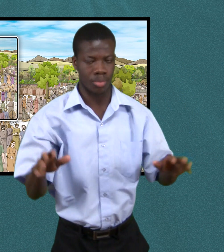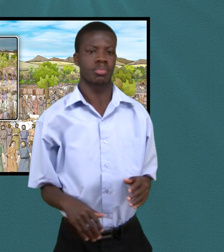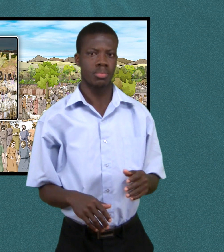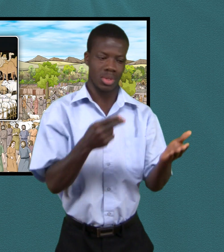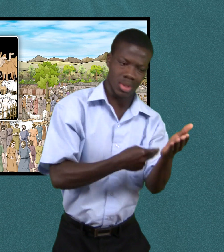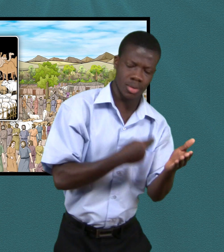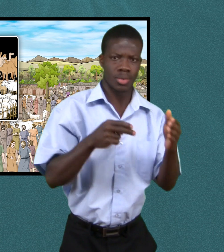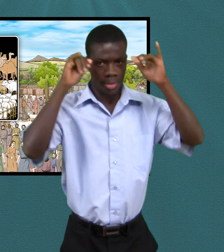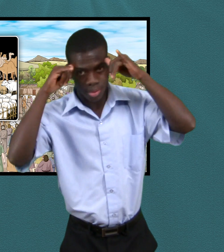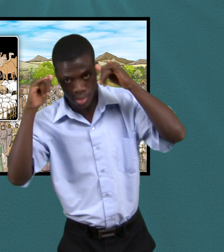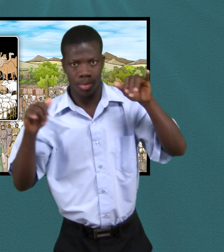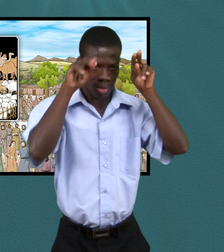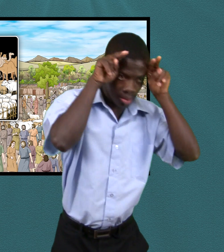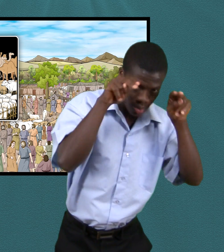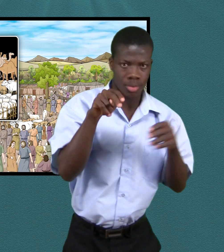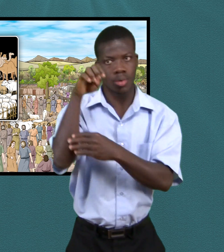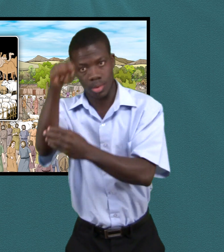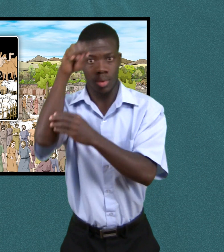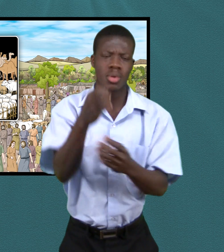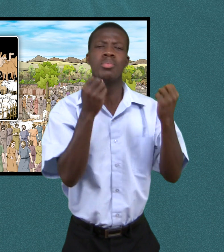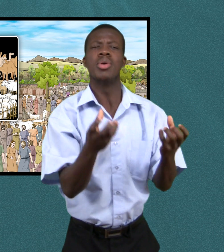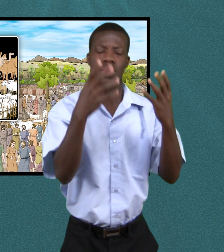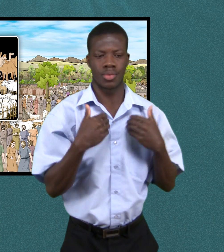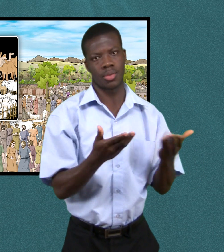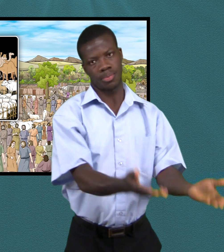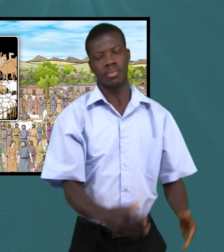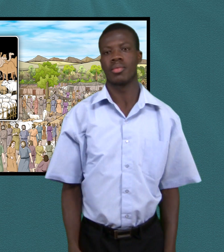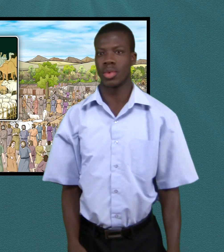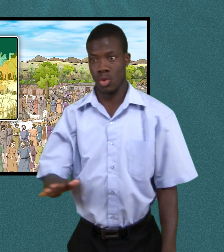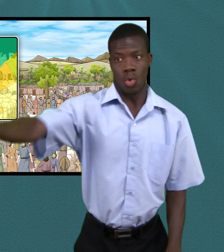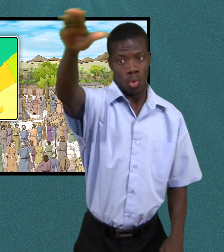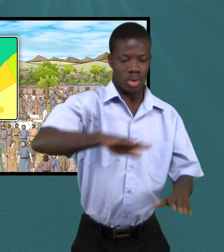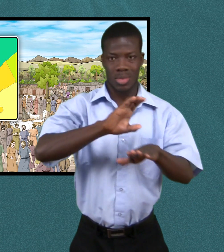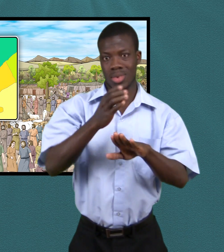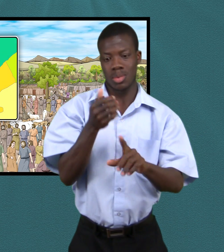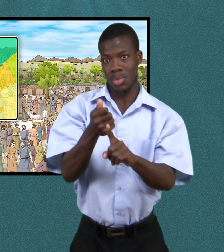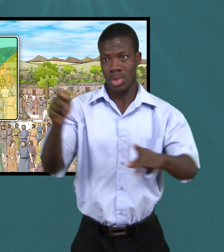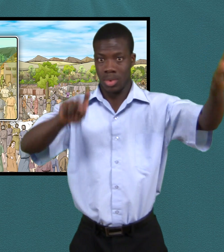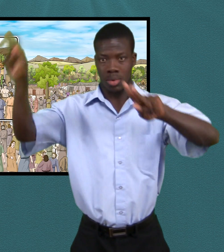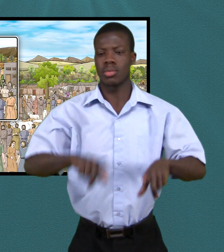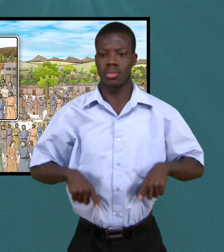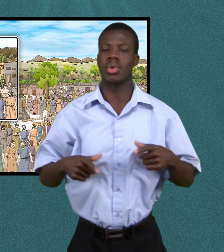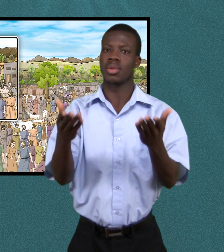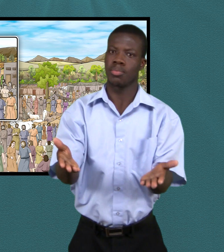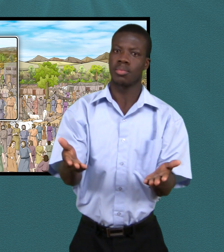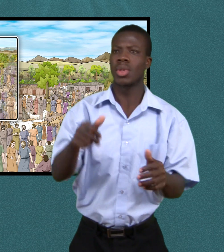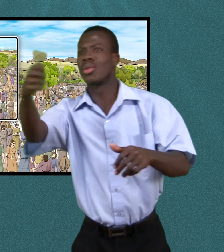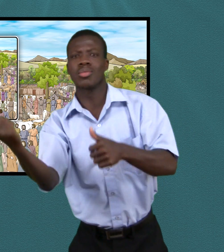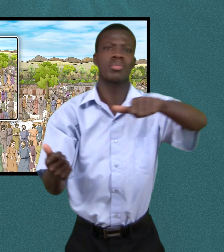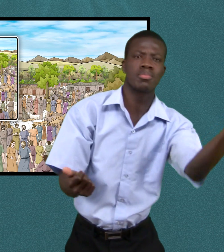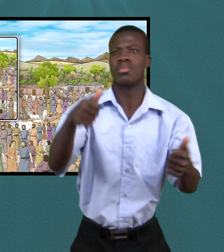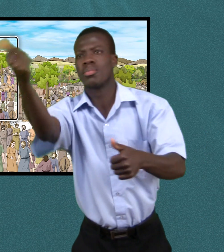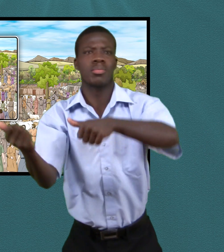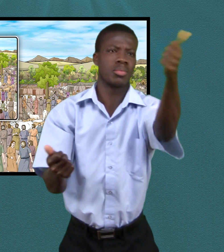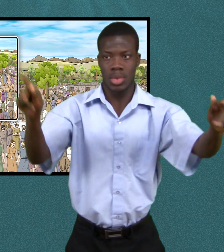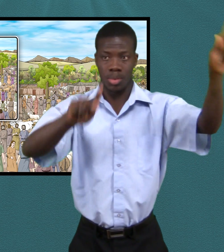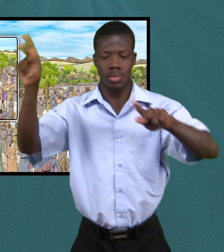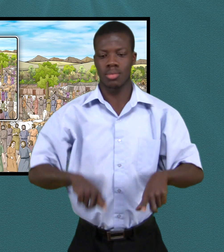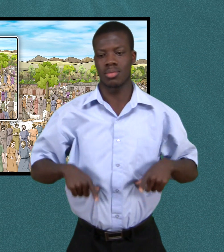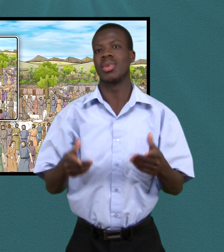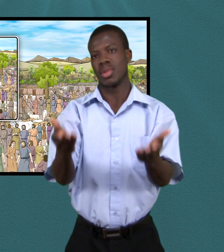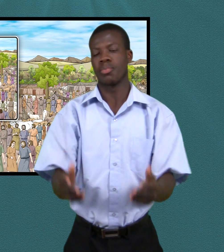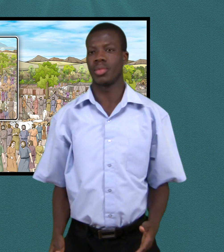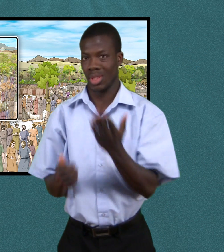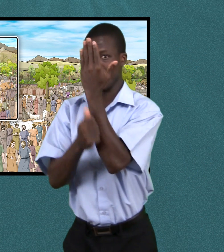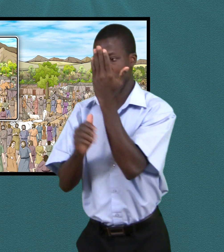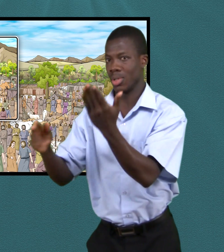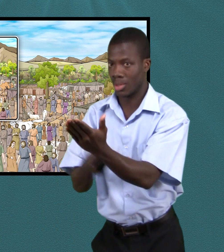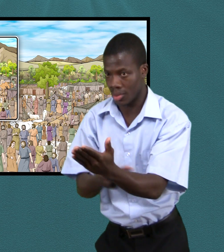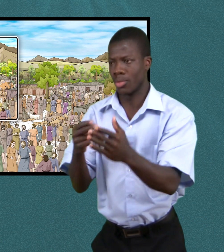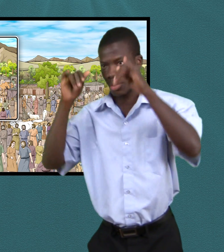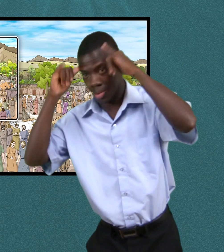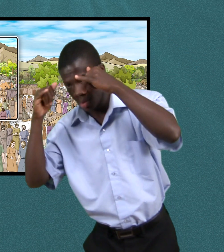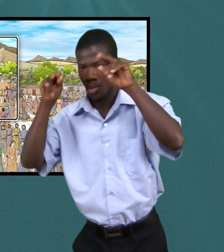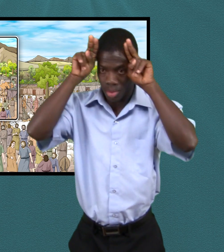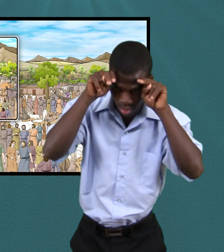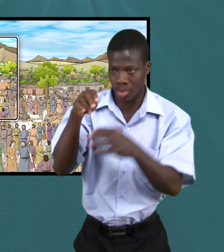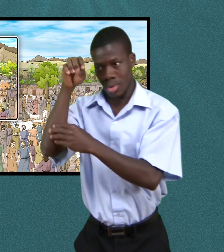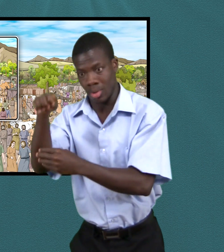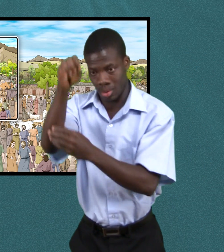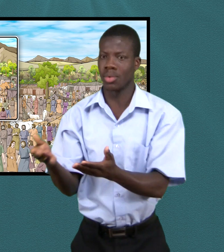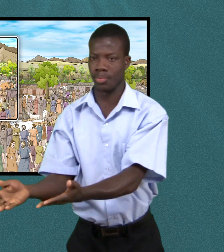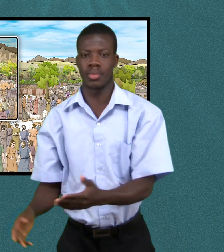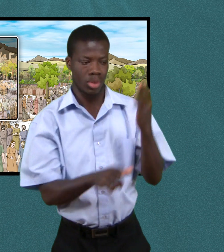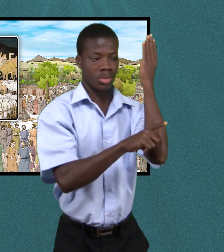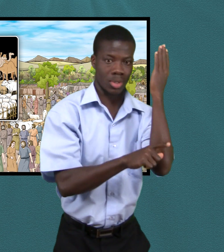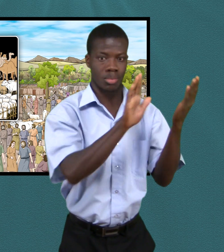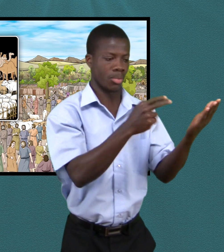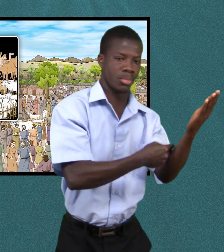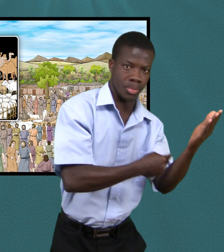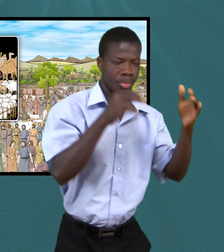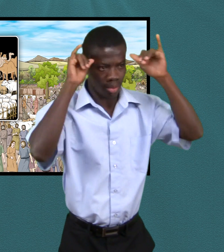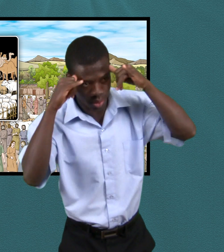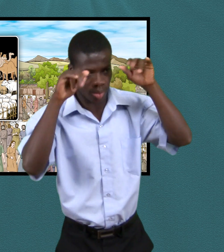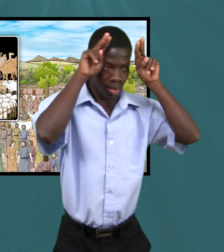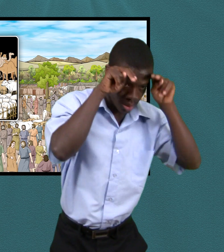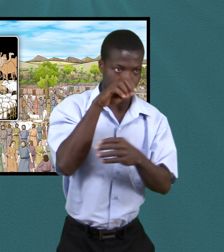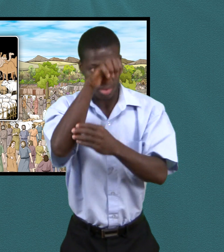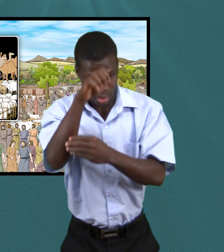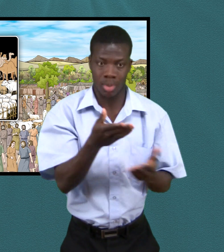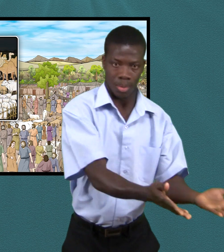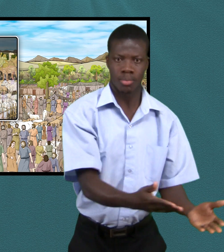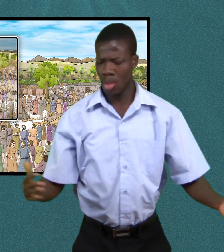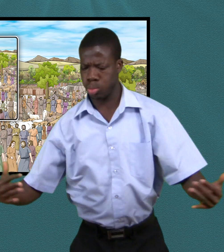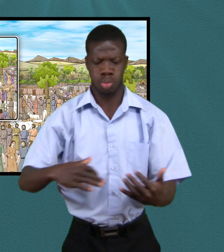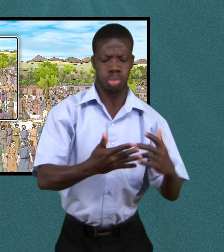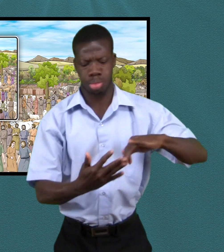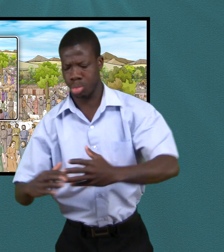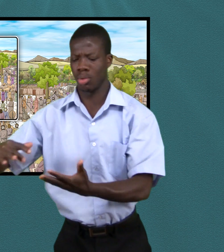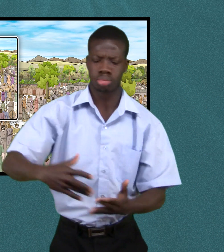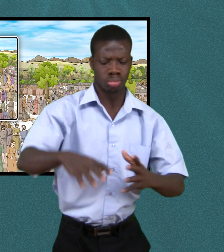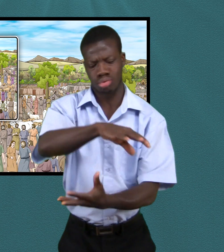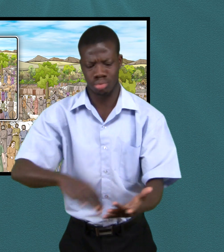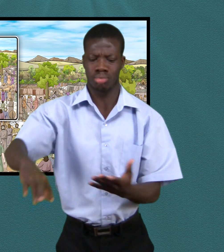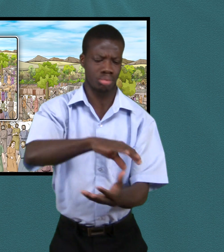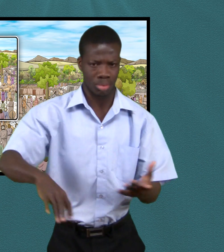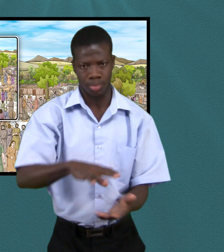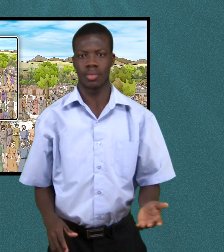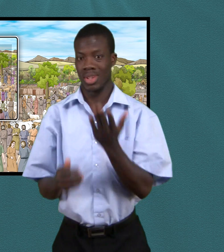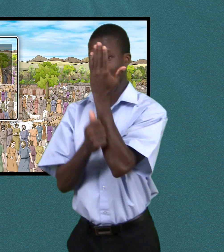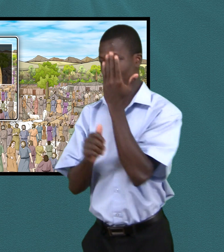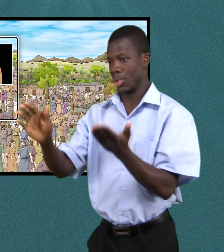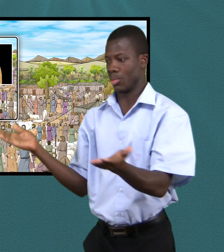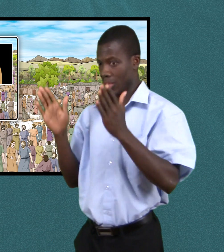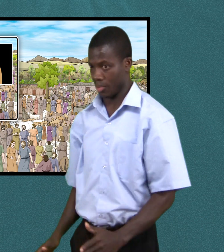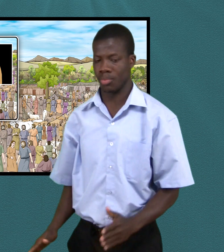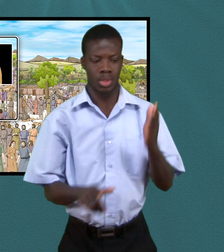But the land was unable to support both of them while they stayed together, for they had so many possessions that they were unable to coexist.